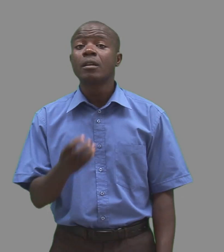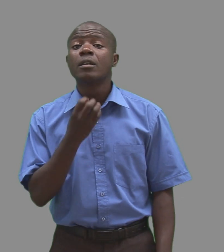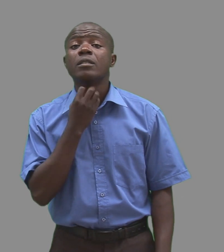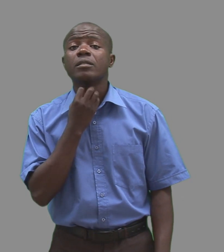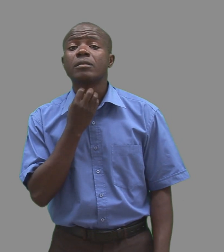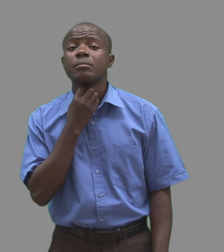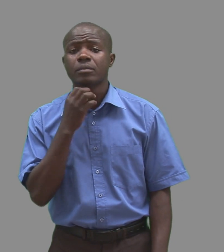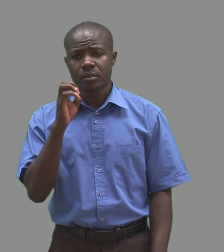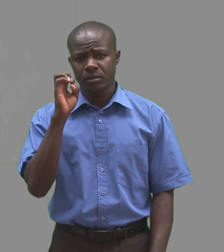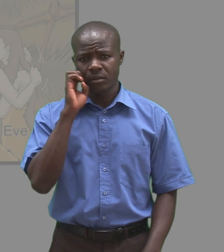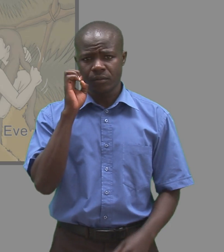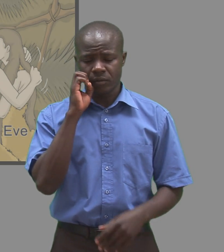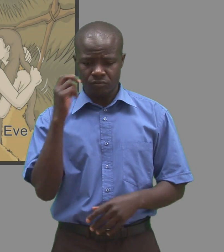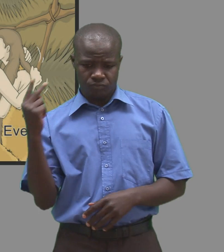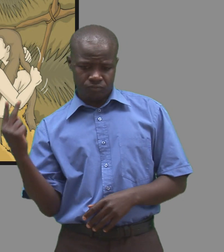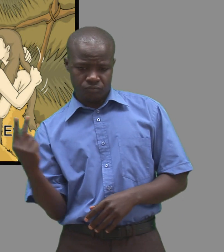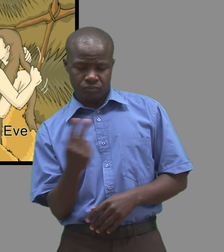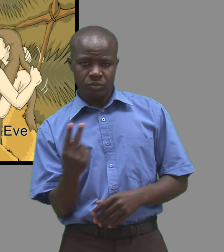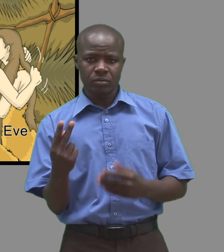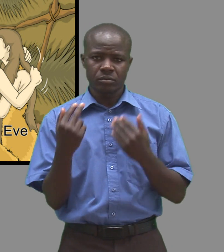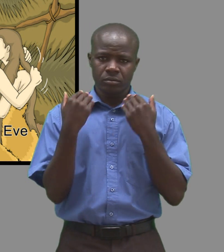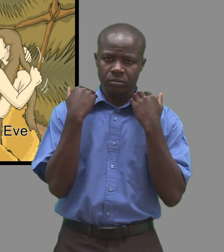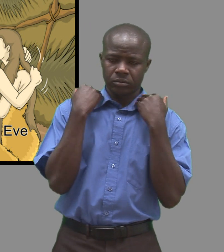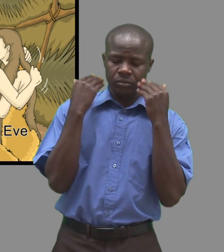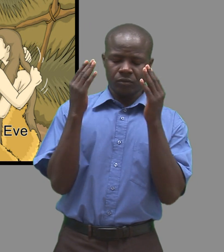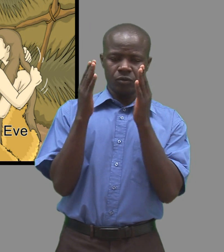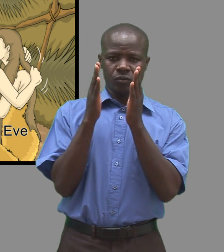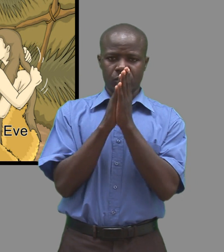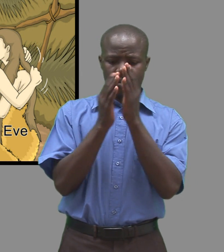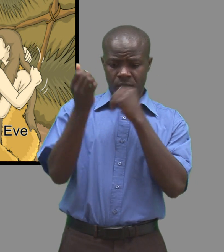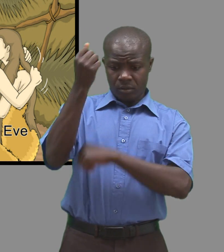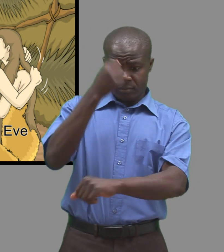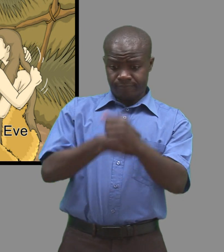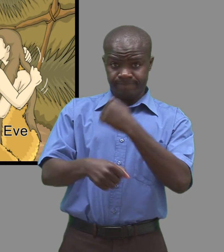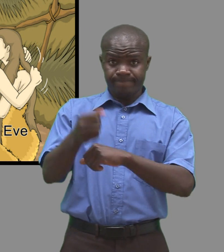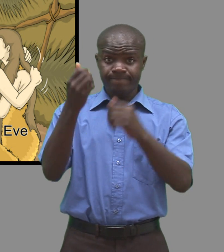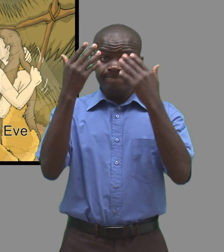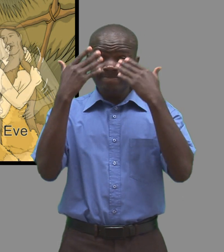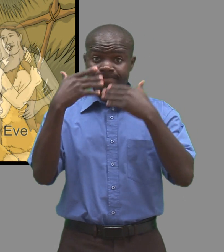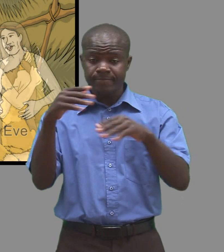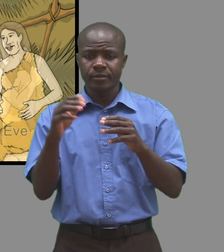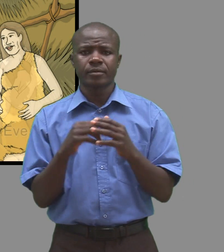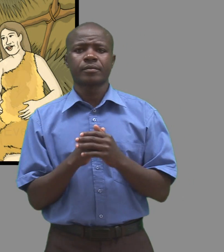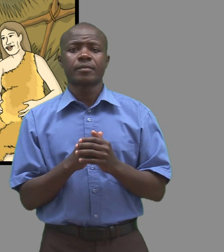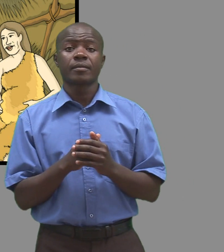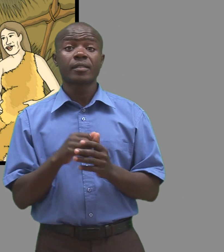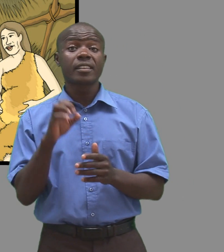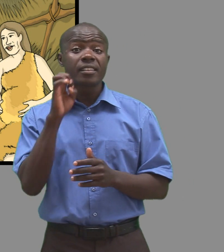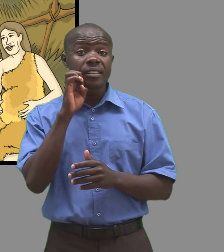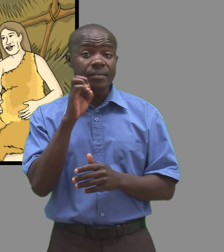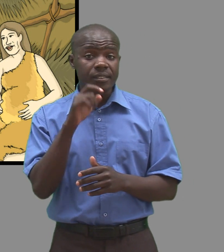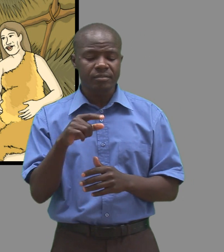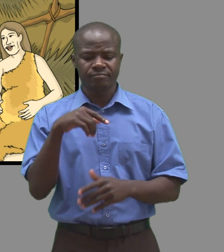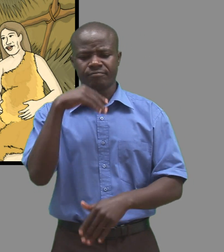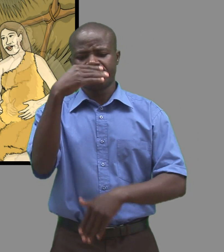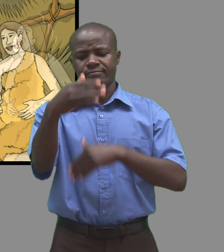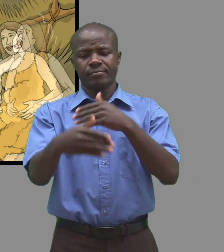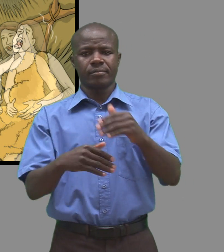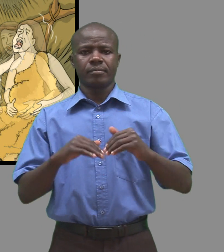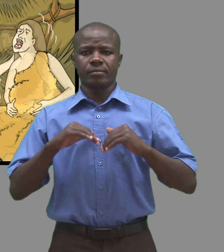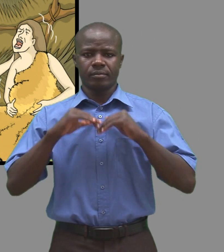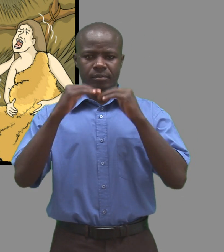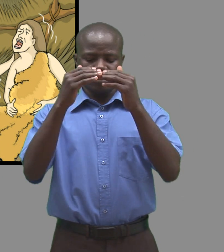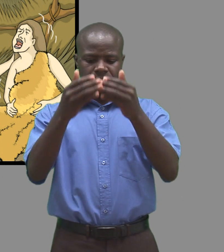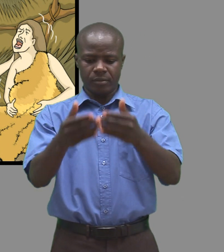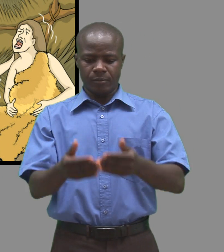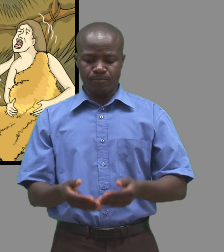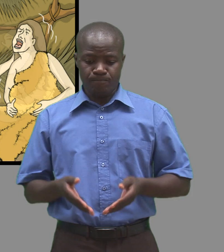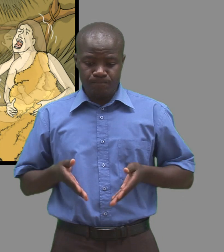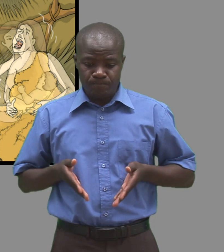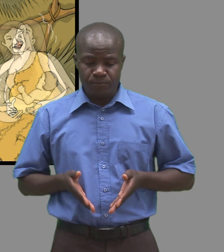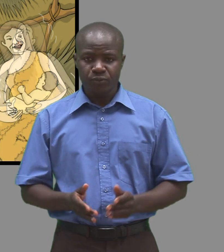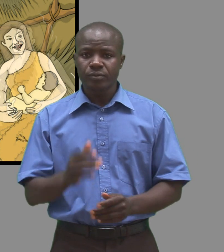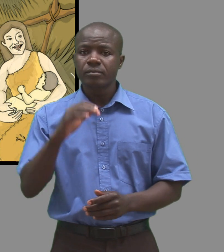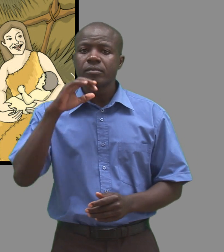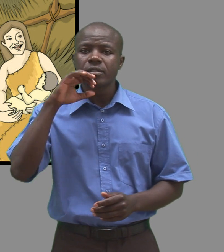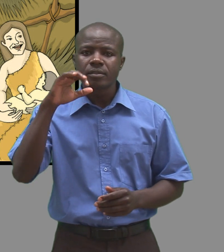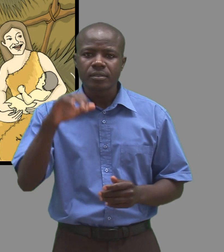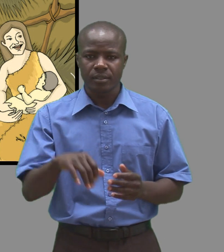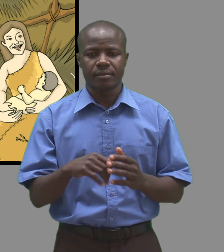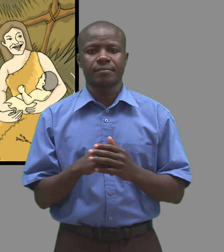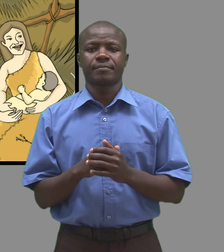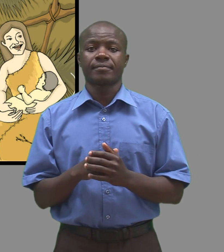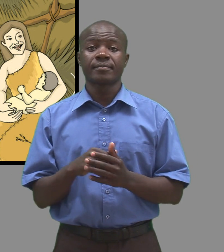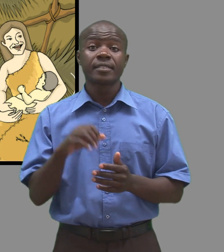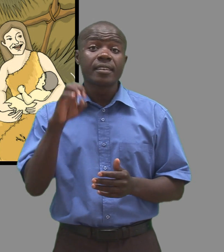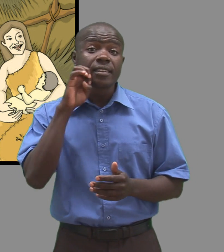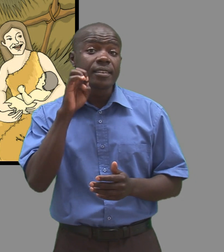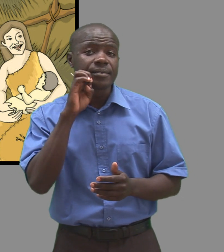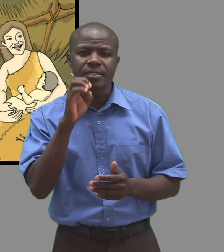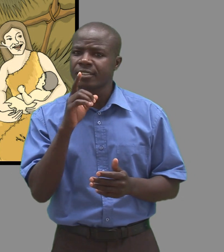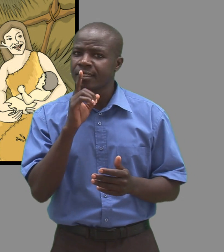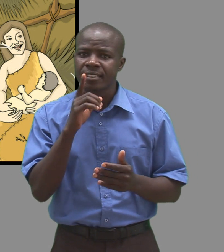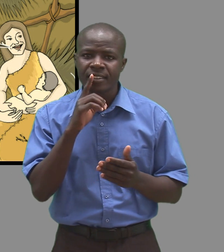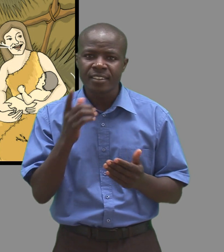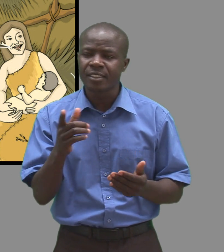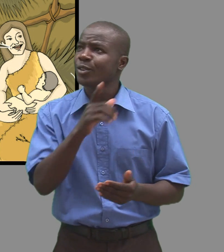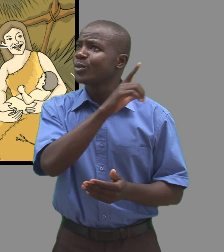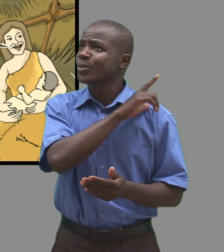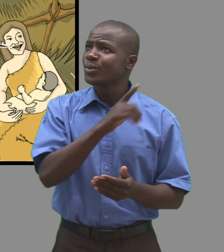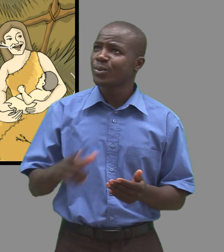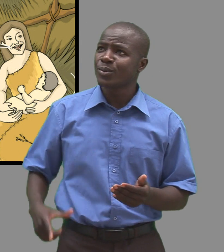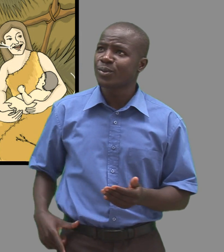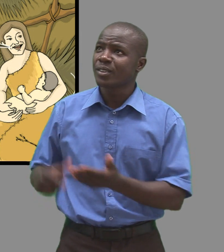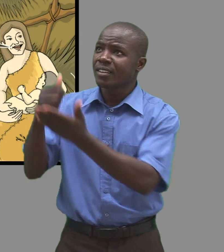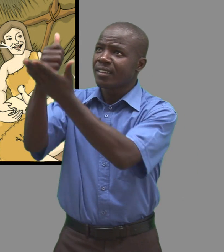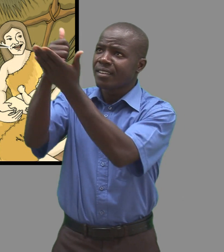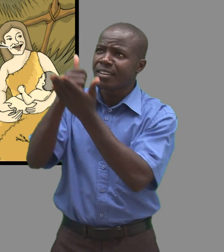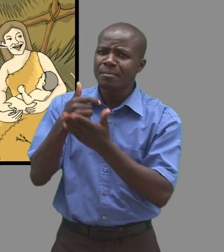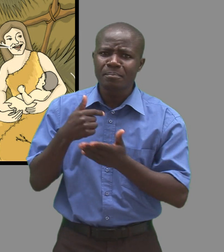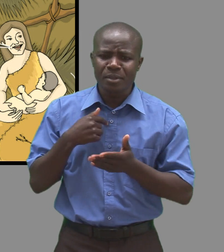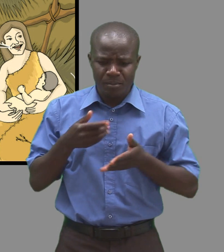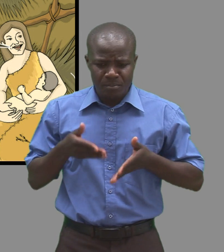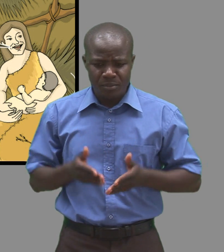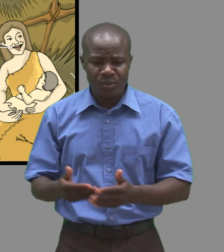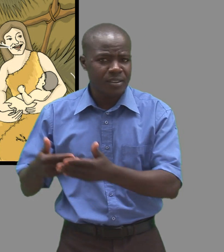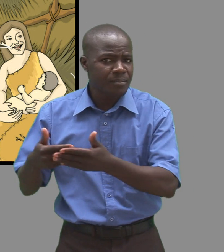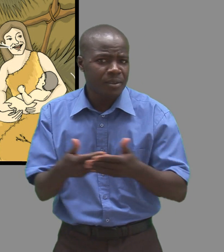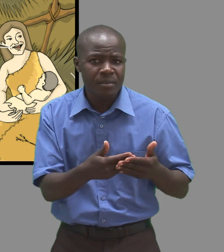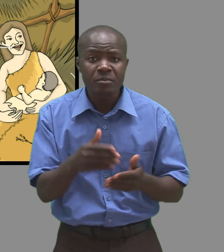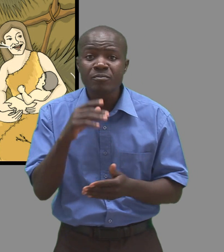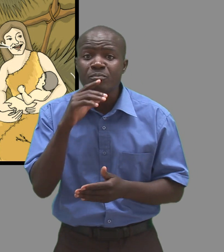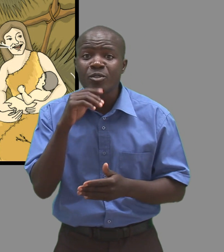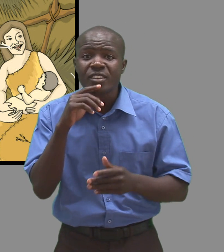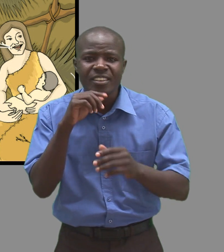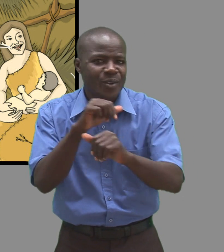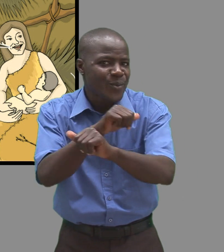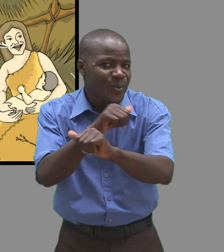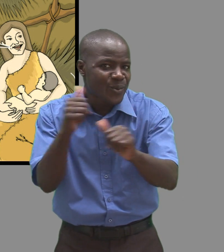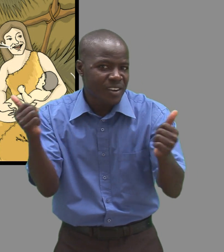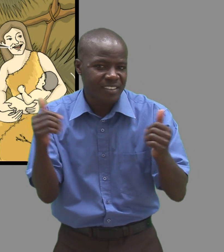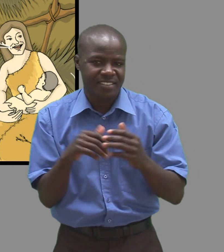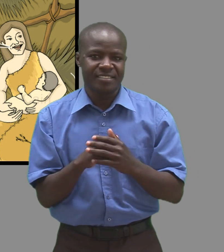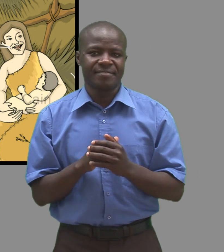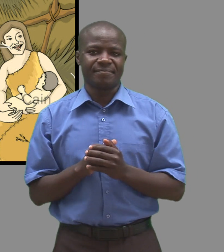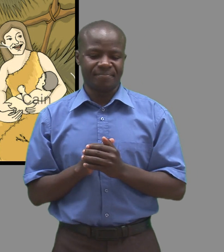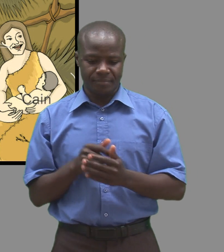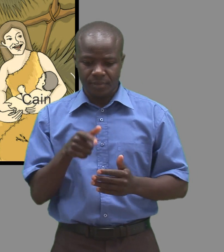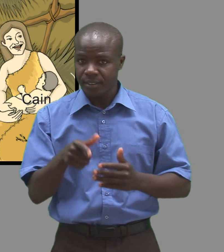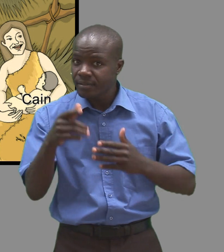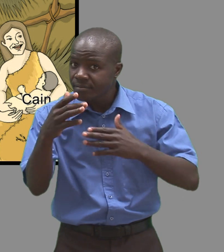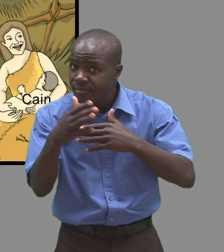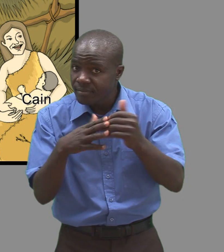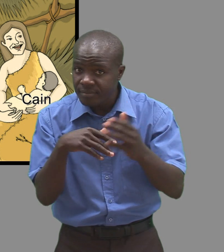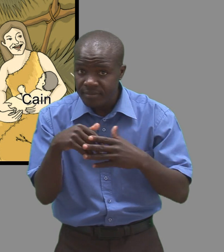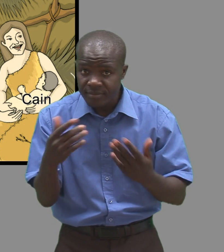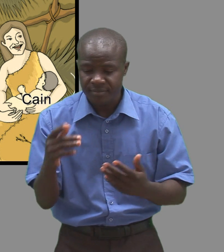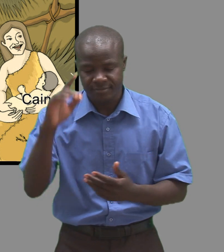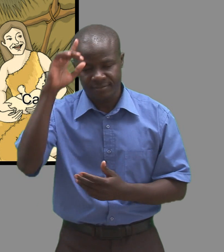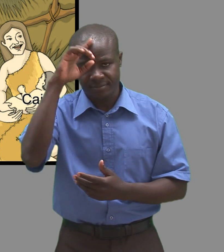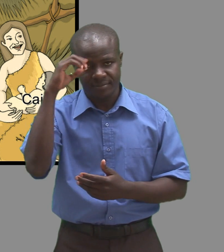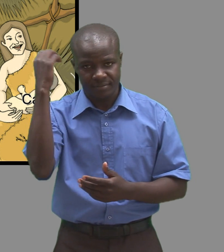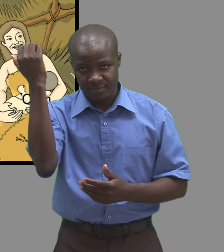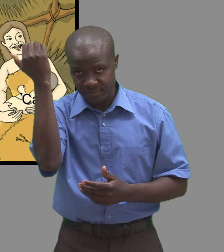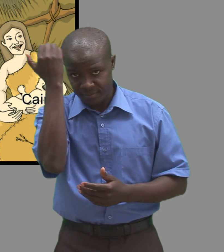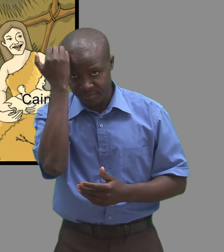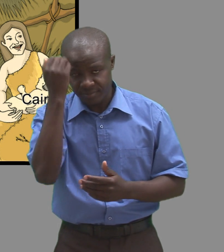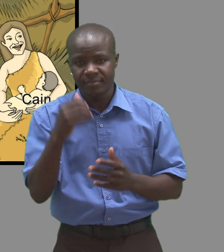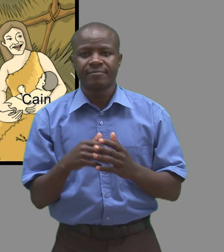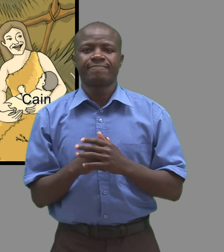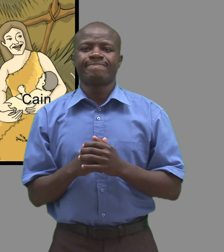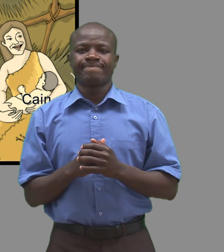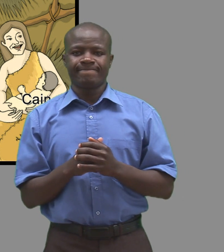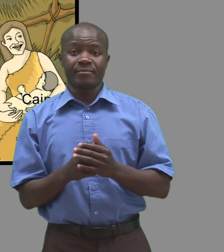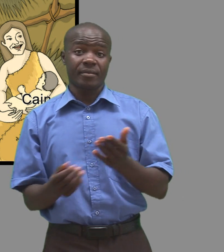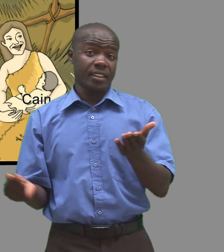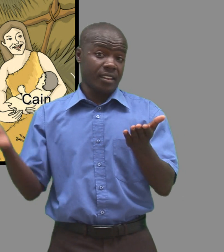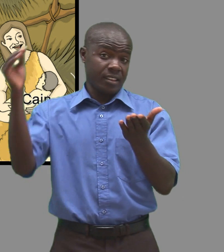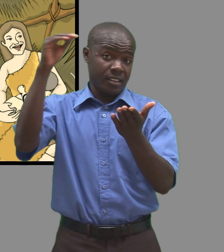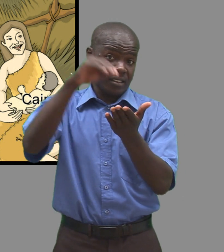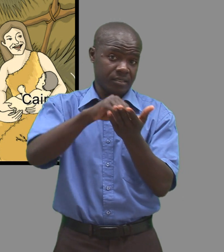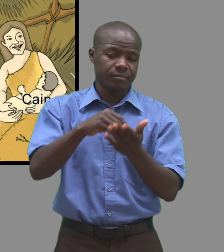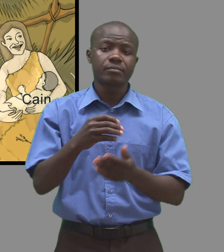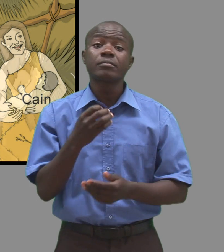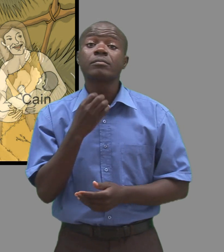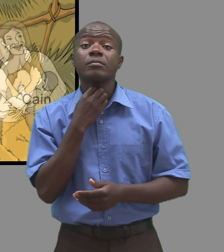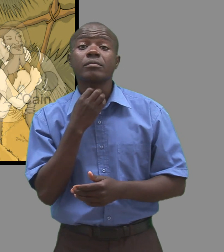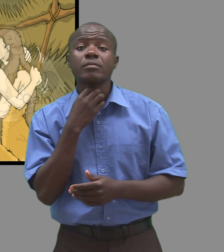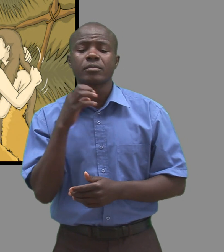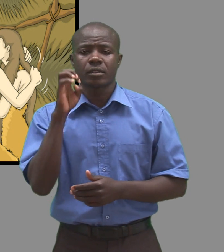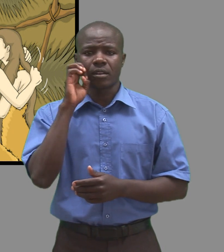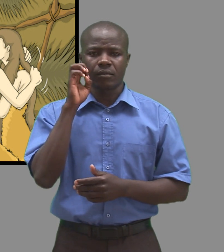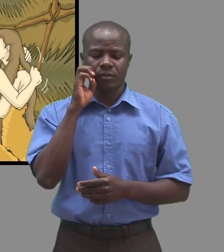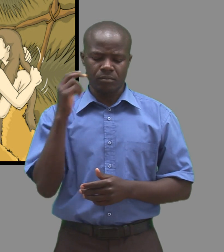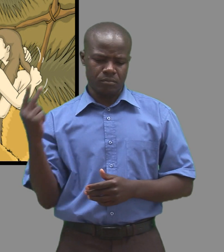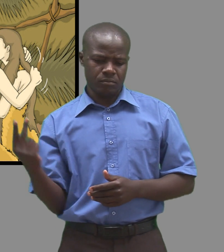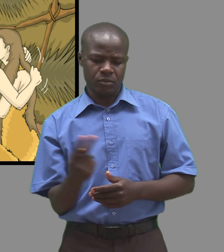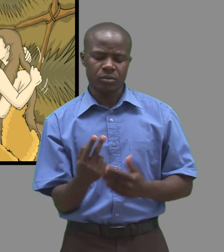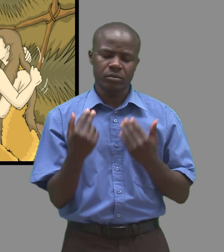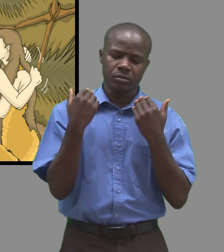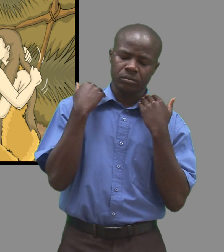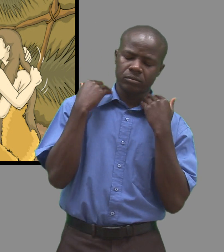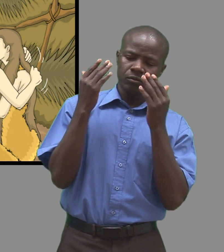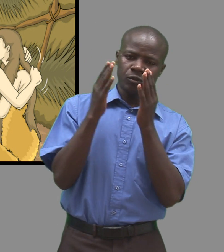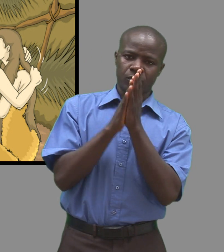And Adam had relations with his wife Eve, and she conceived and gave birth to Cain. “With the help of the LORD I have brought forth a man,” she said.